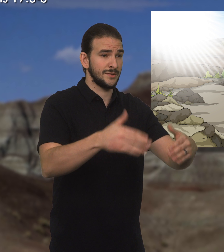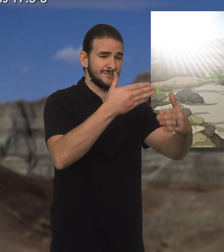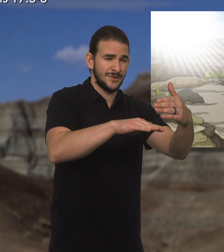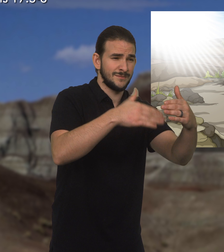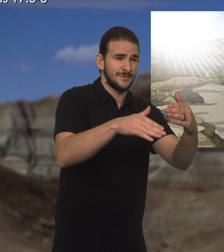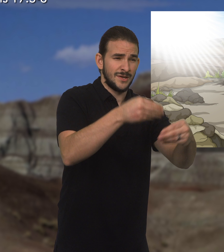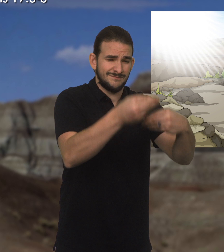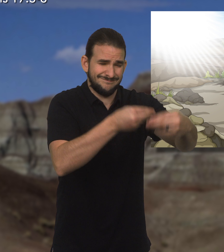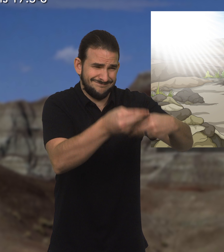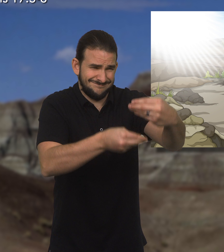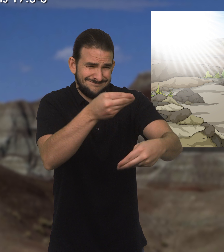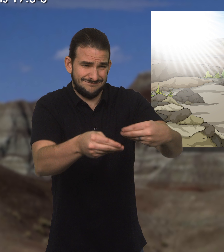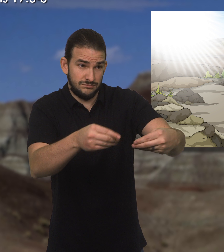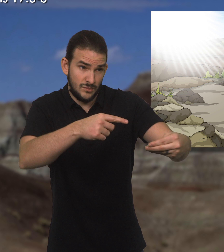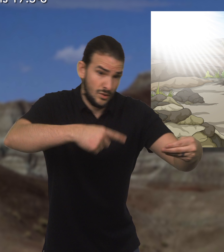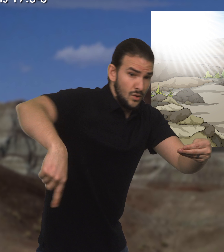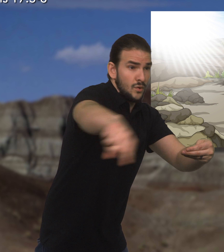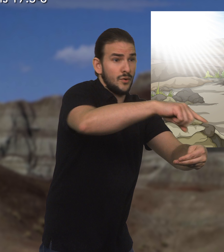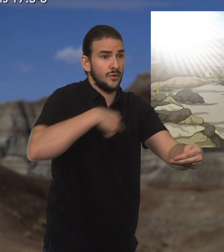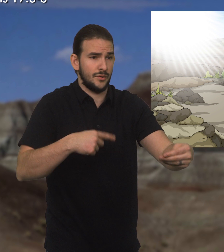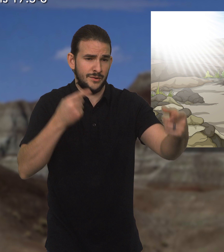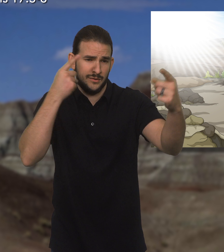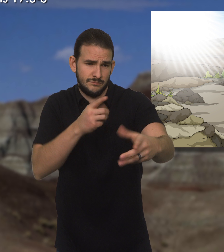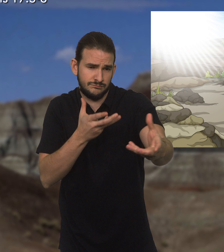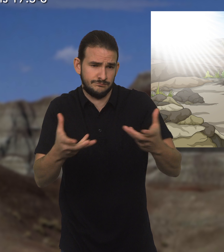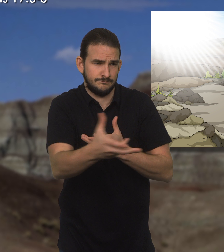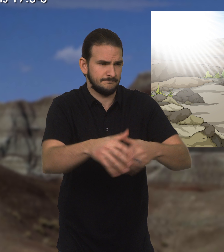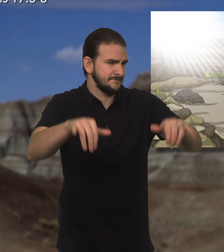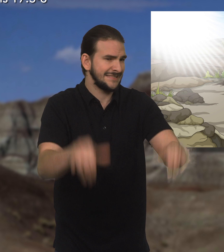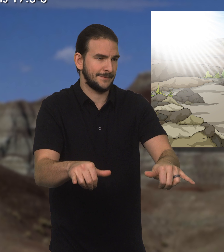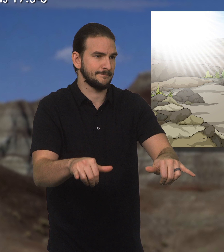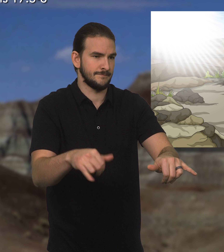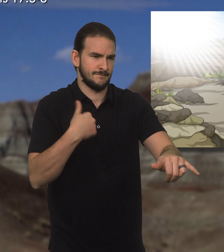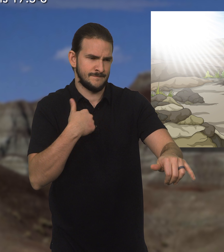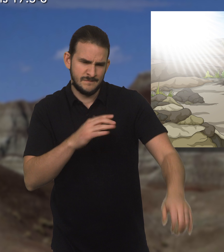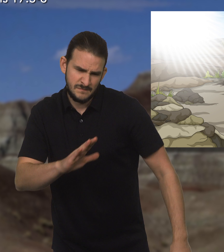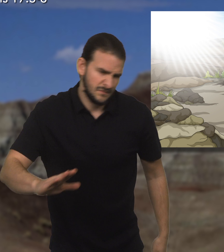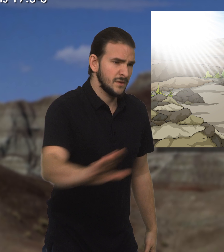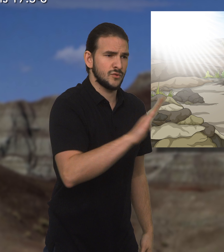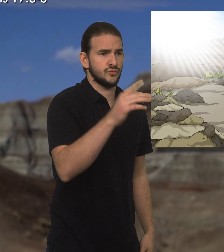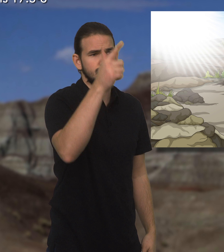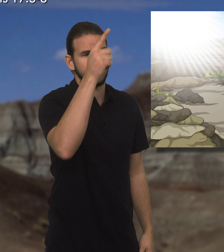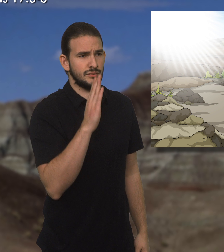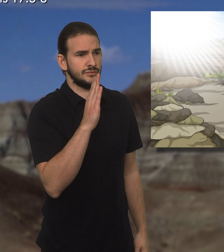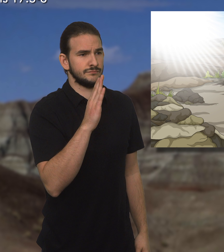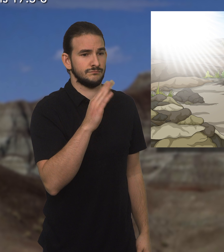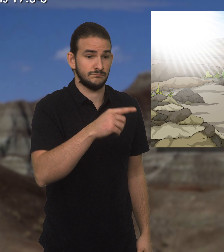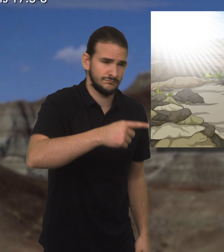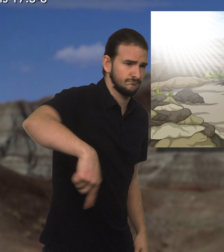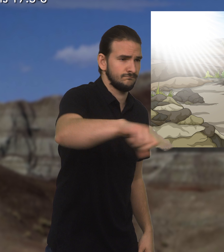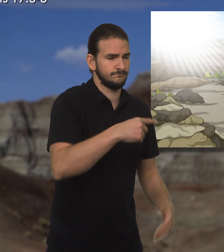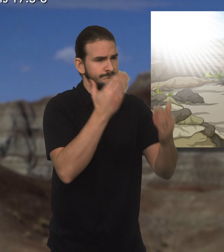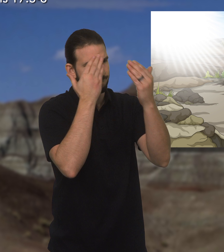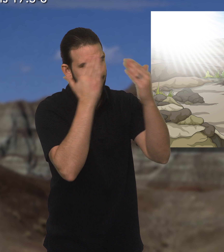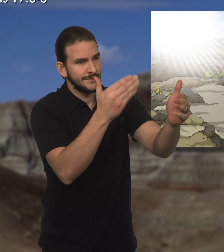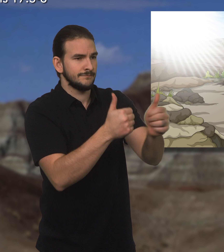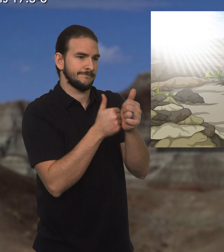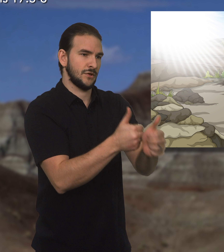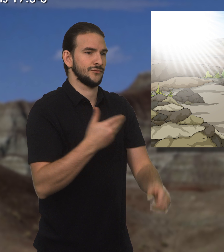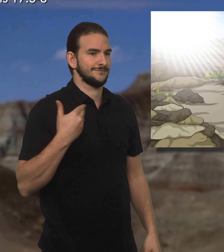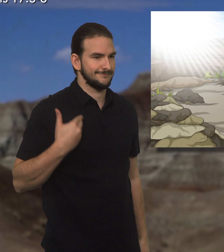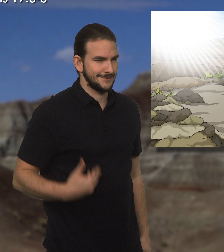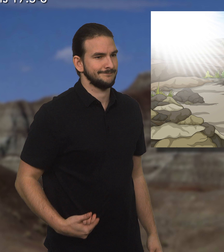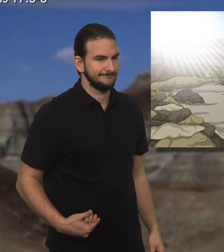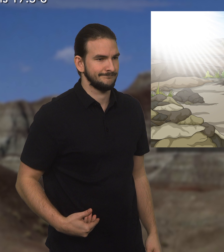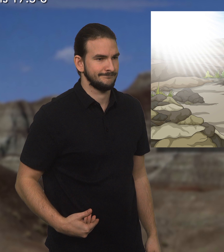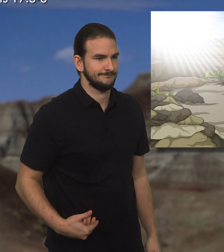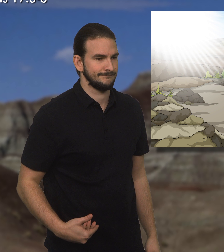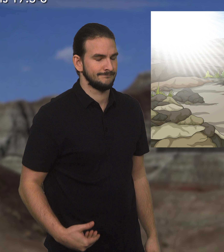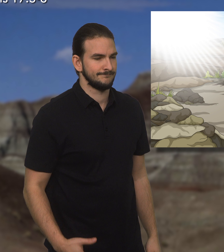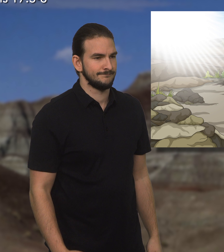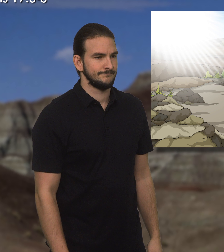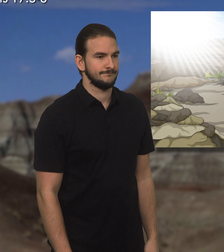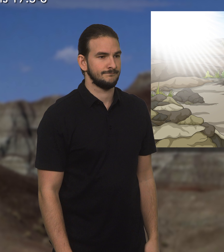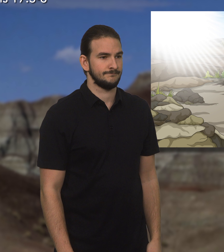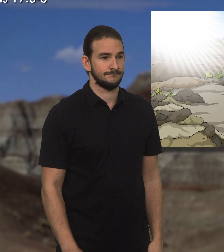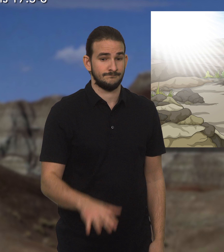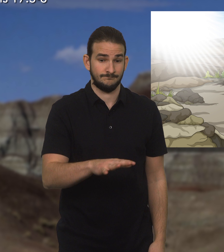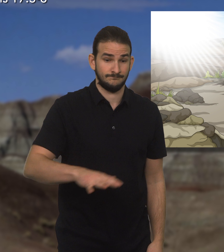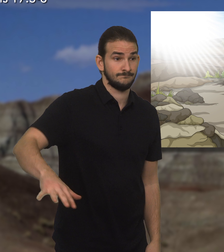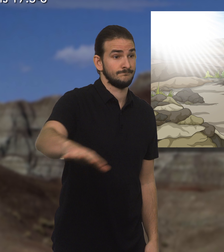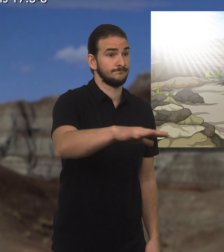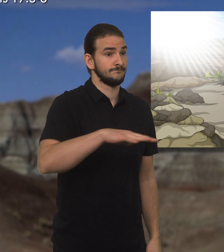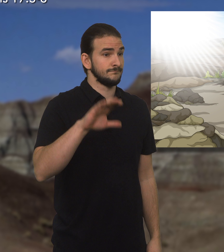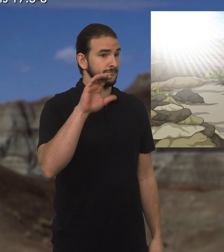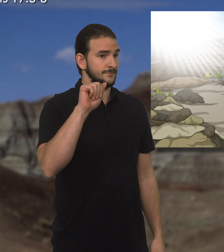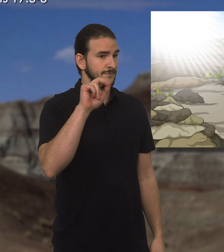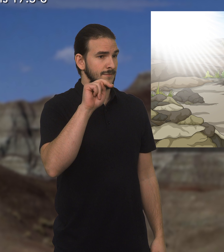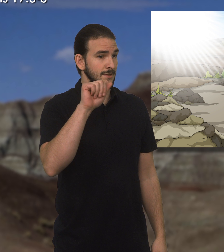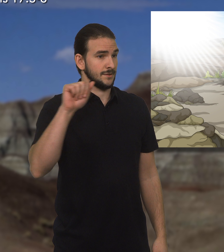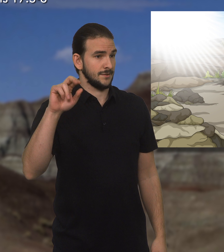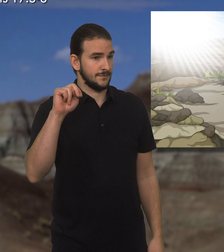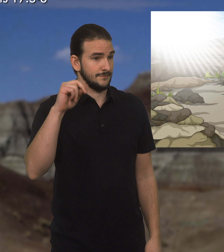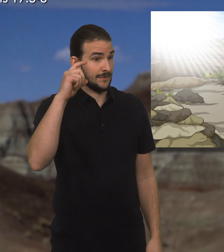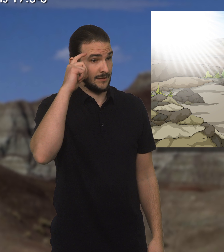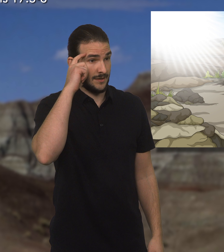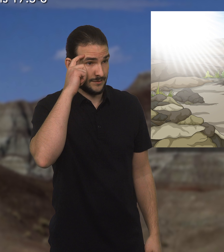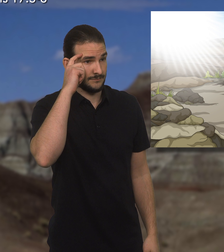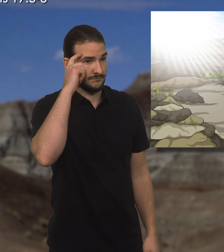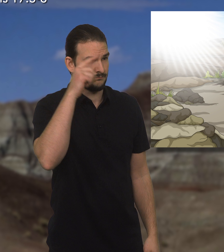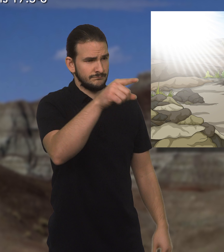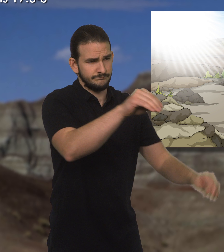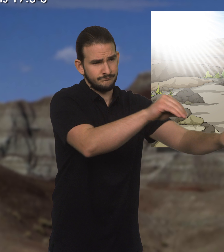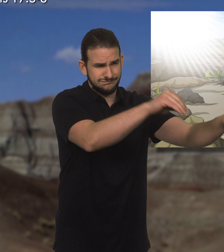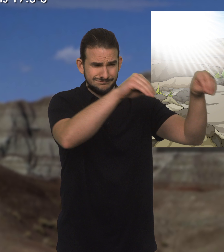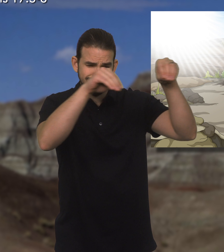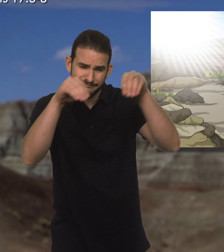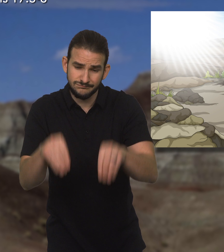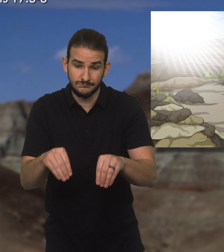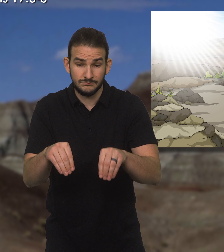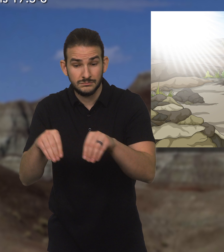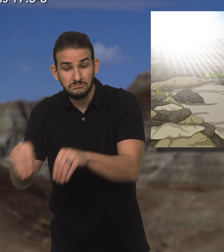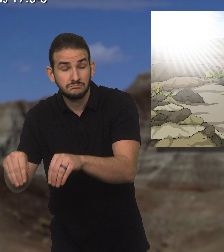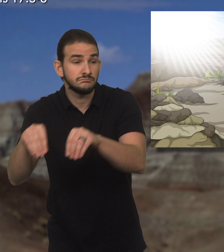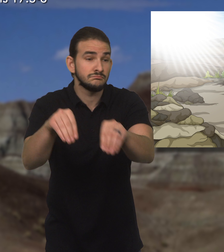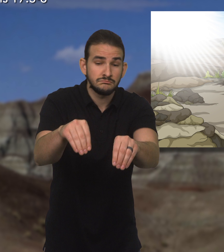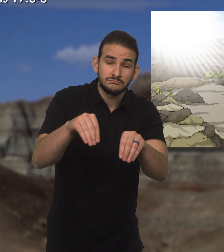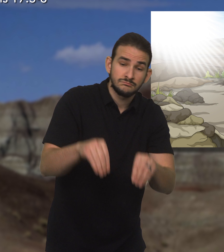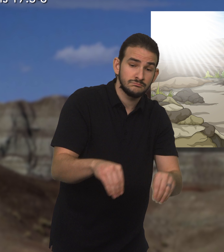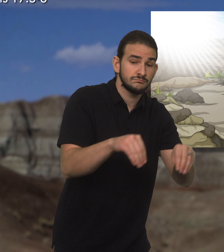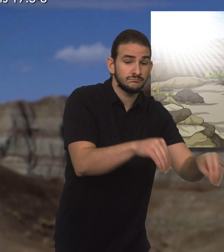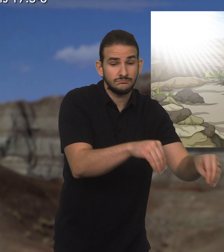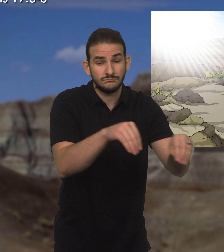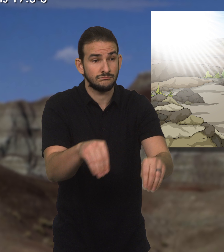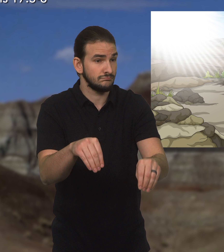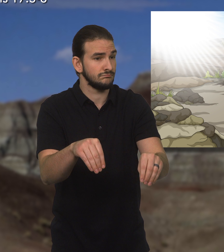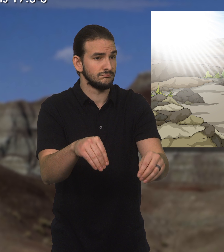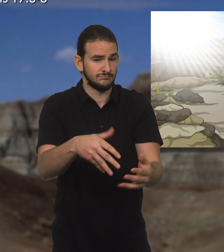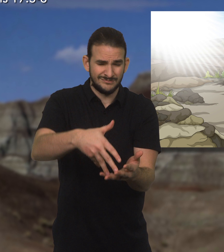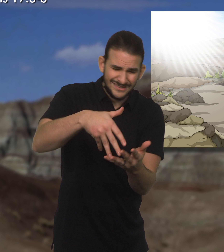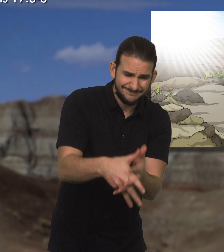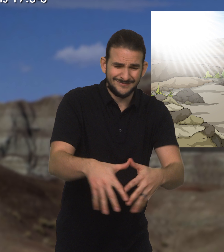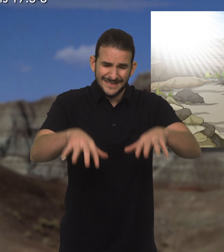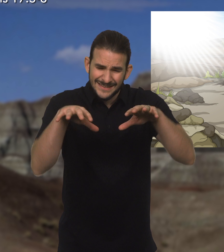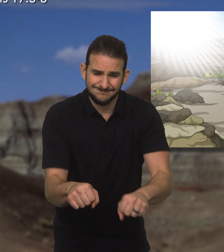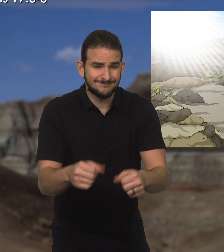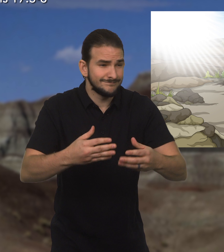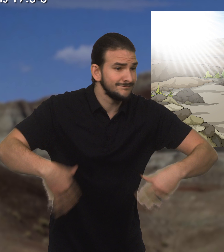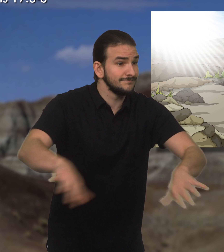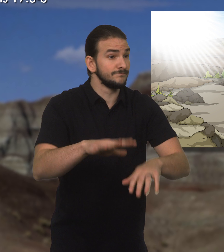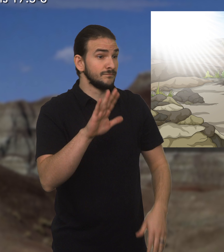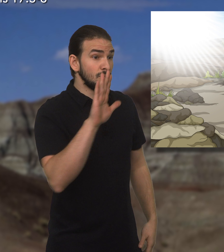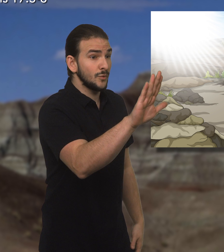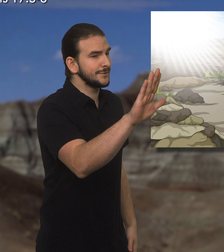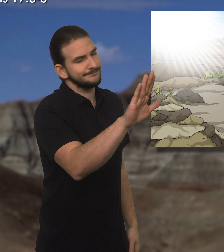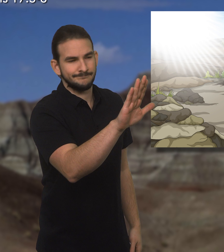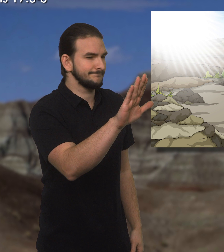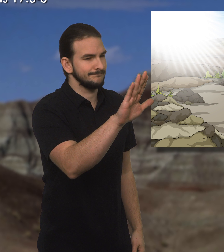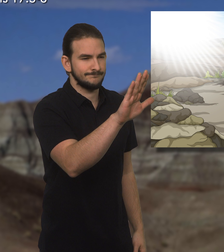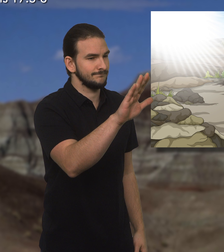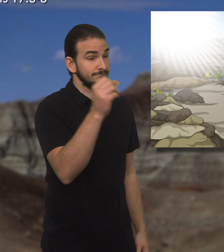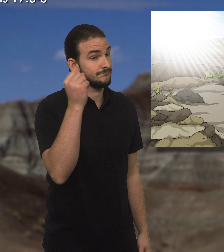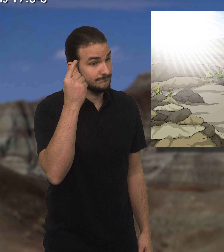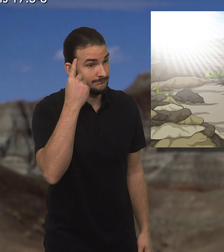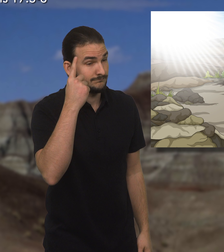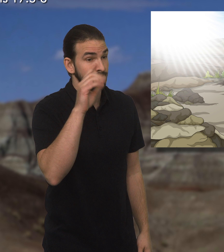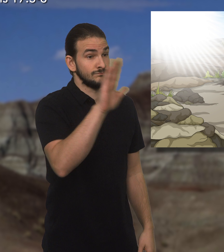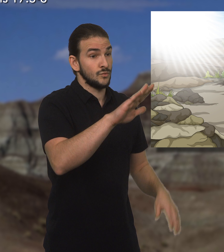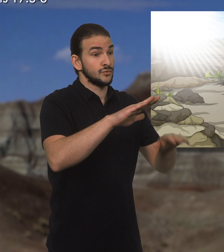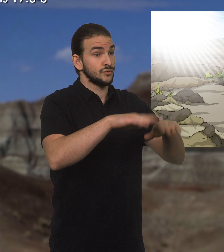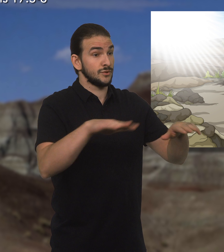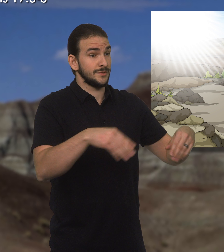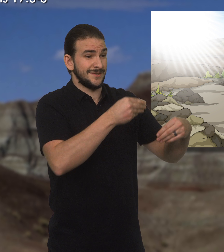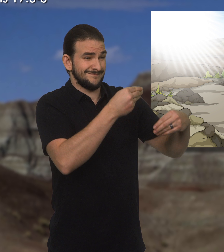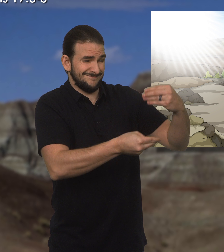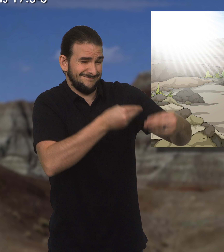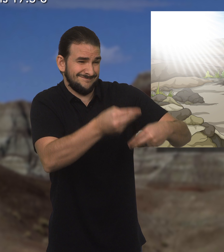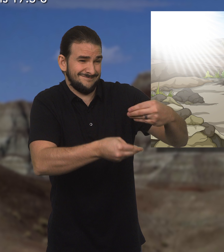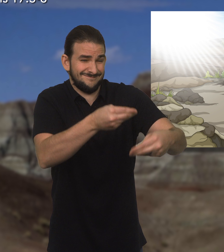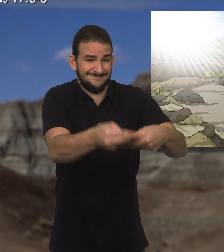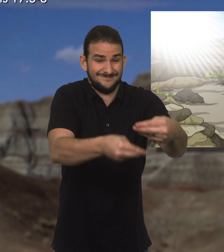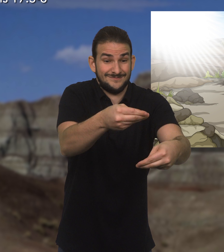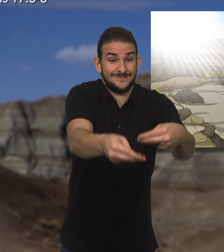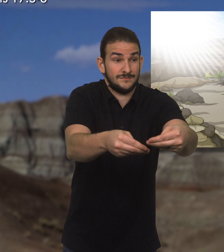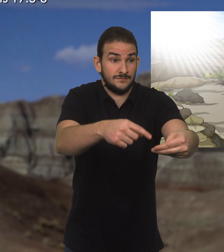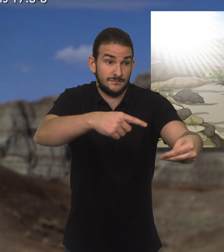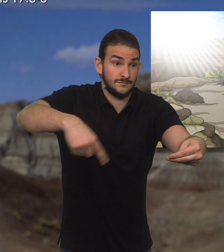I will establish My covenant as an everlasting covenant between Me and you and your descendants after you, to be your God and the God of your descendants after you.